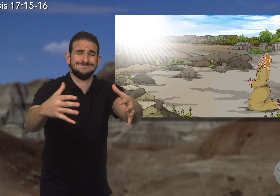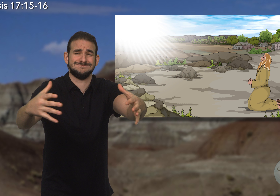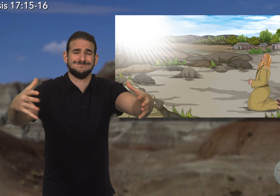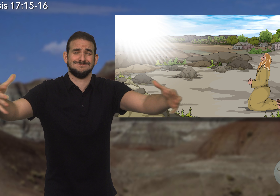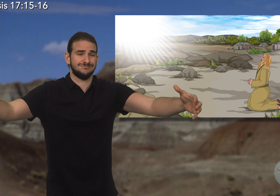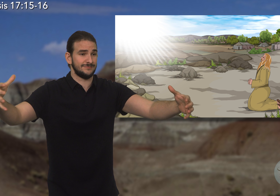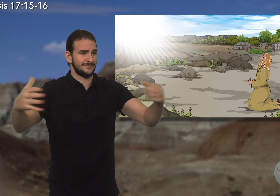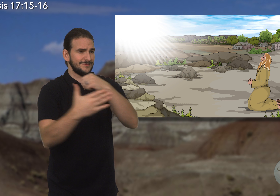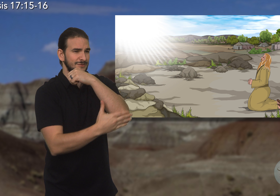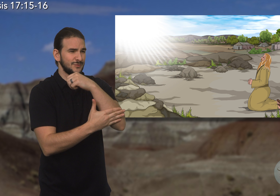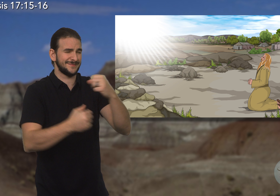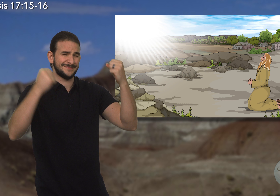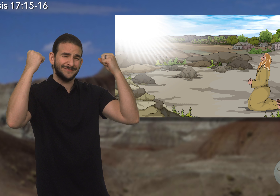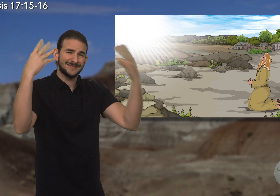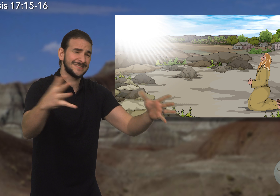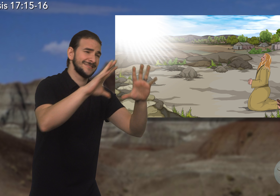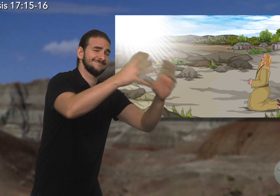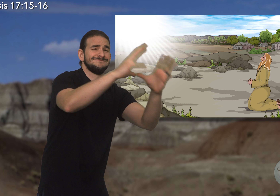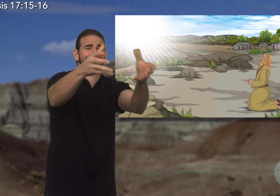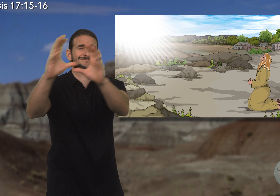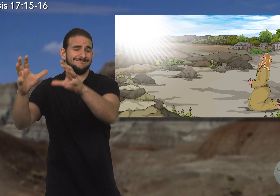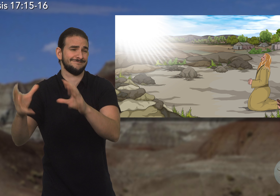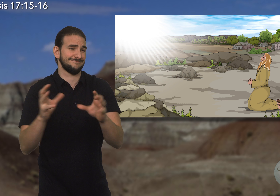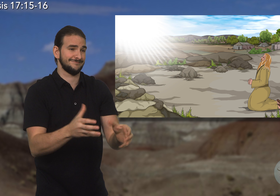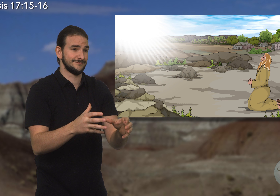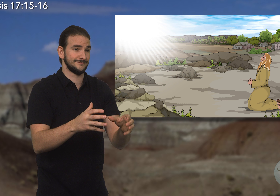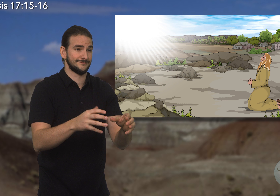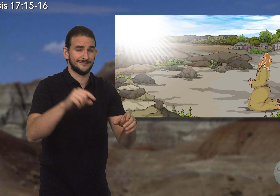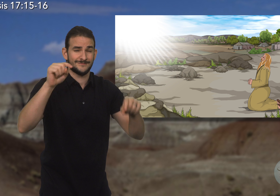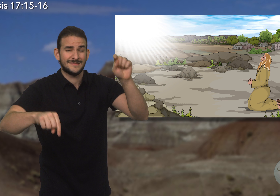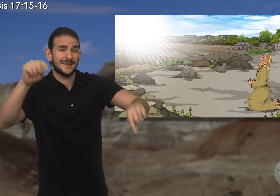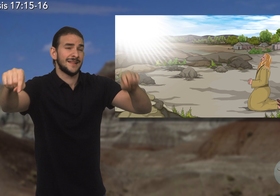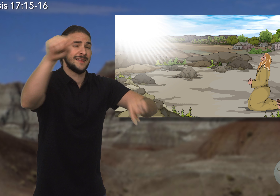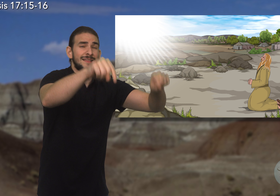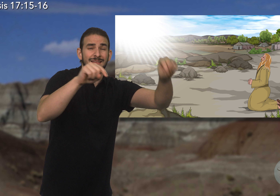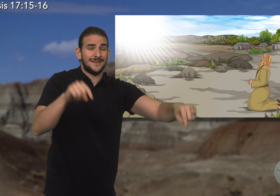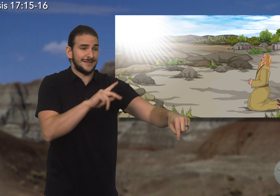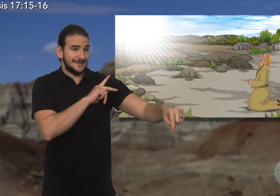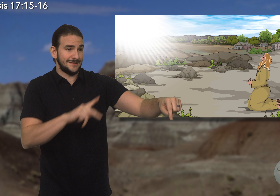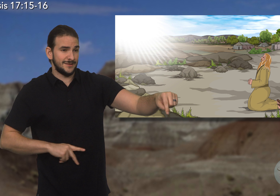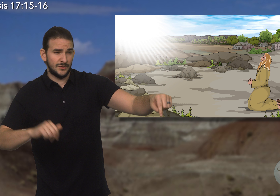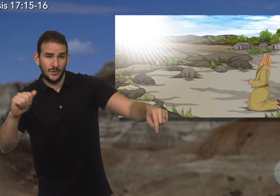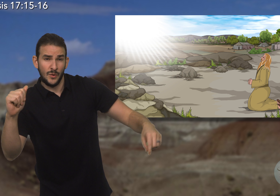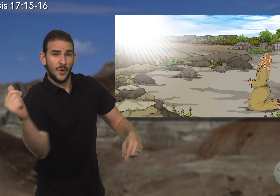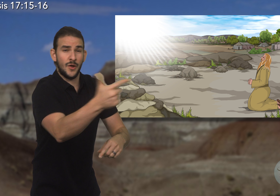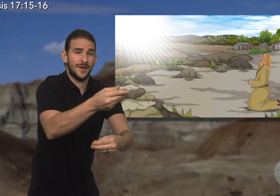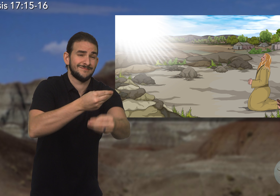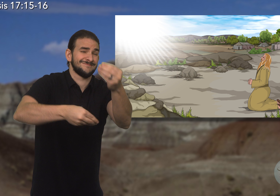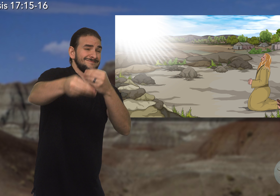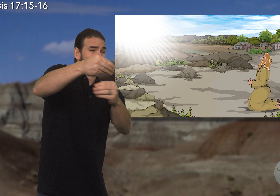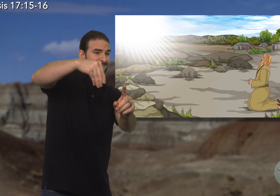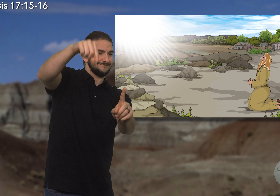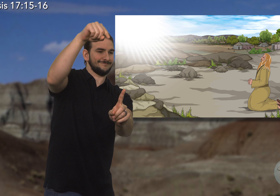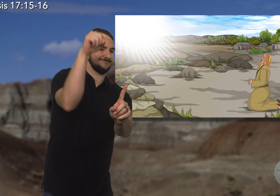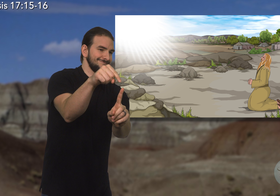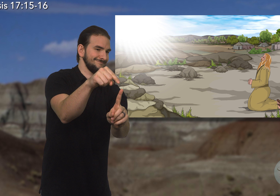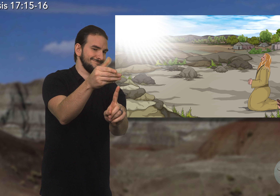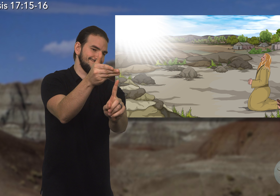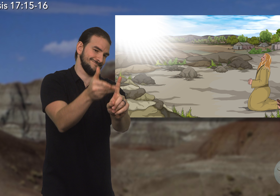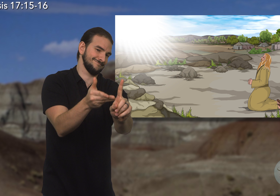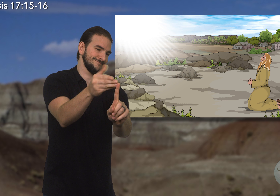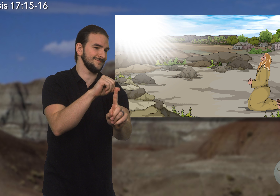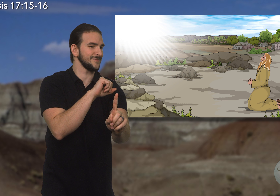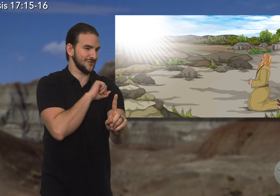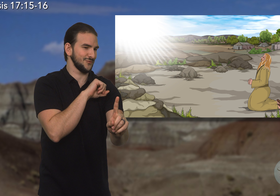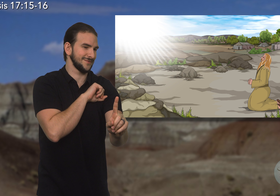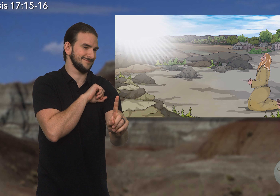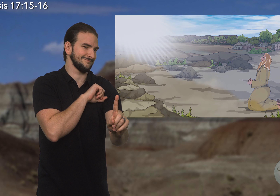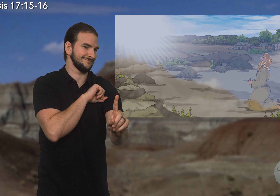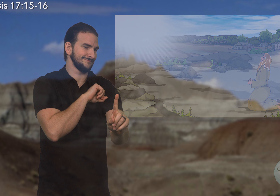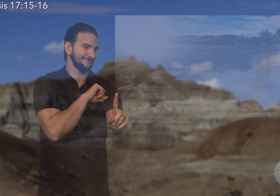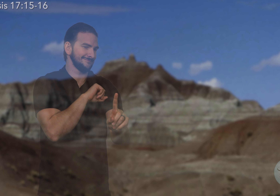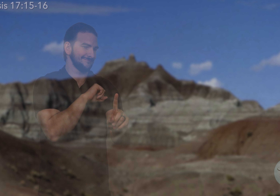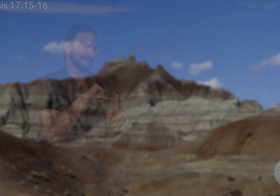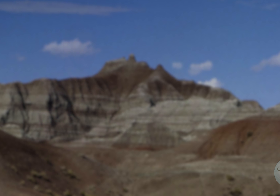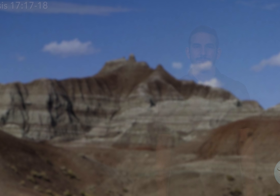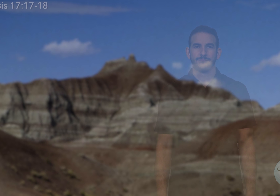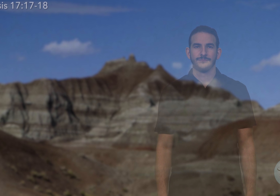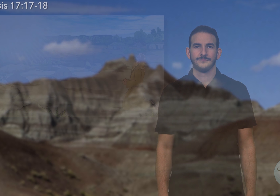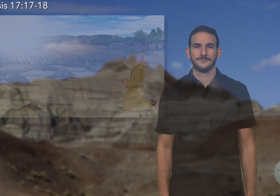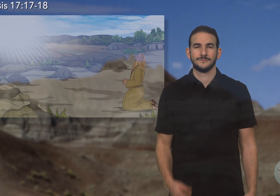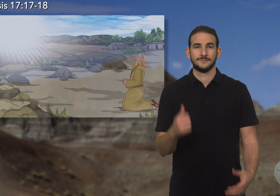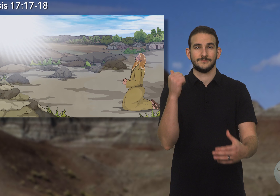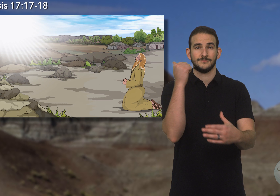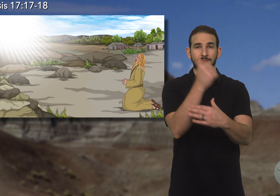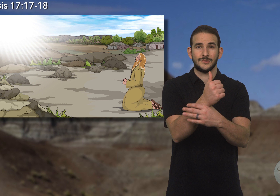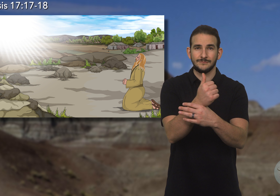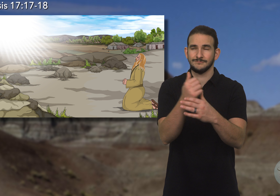kings of peoples will descend from her.”